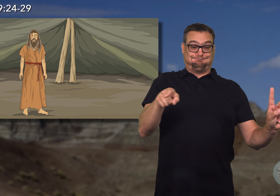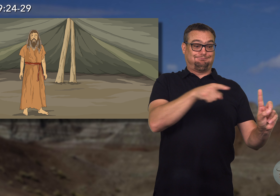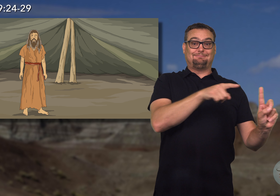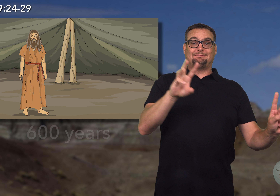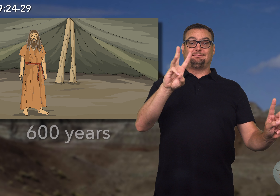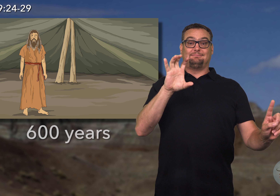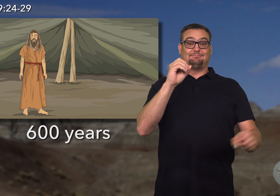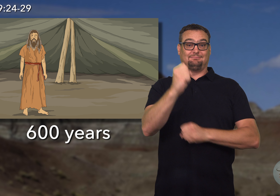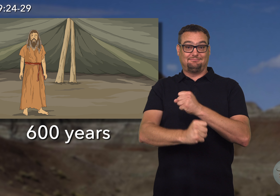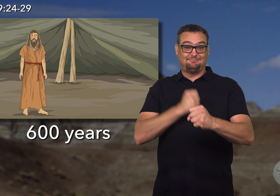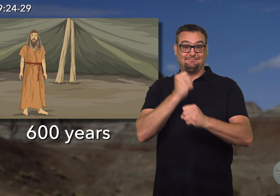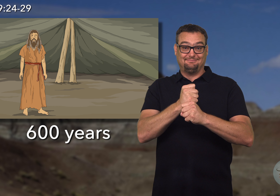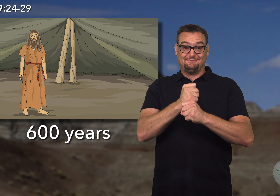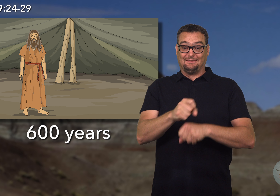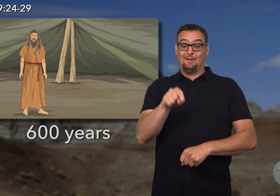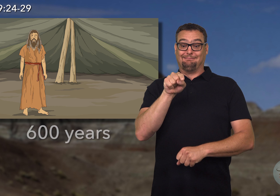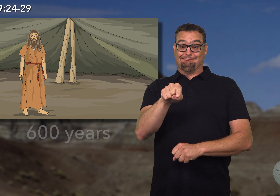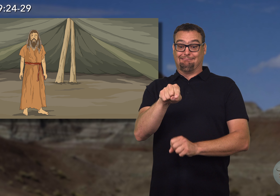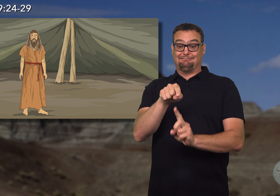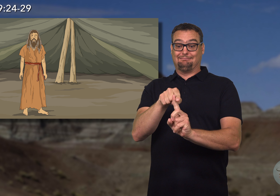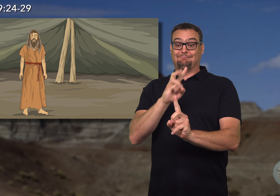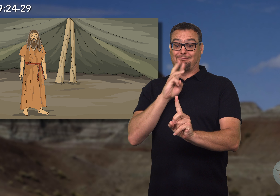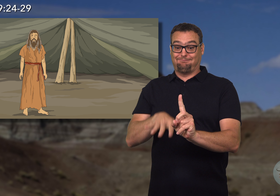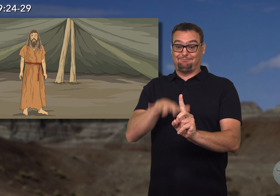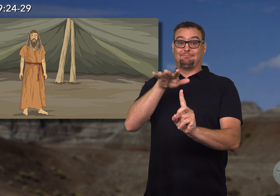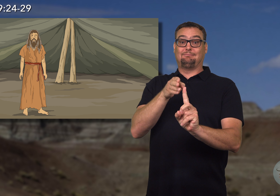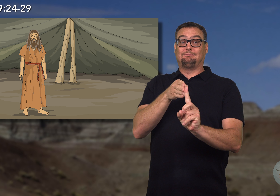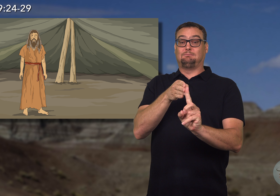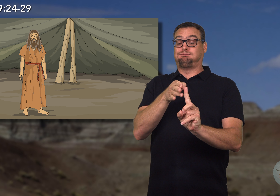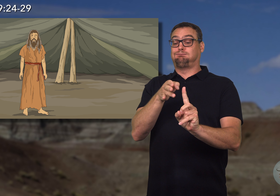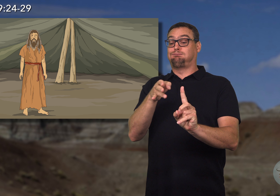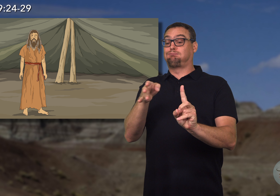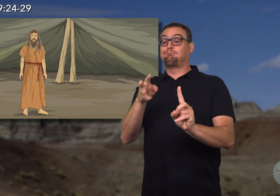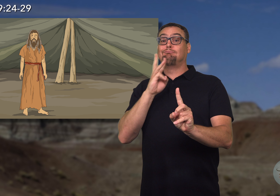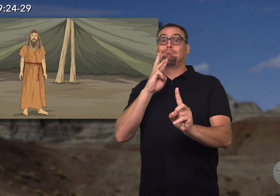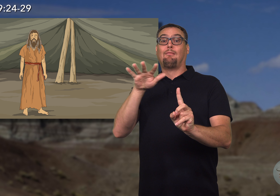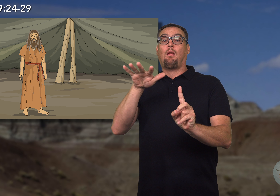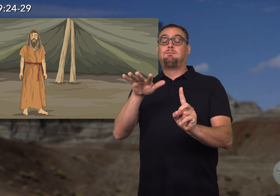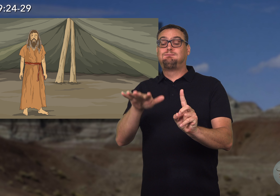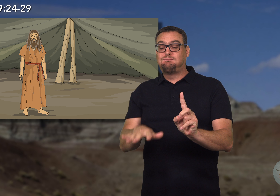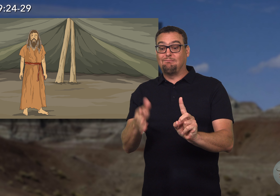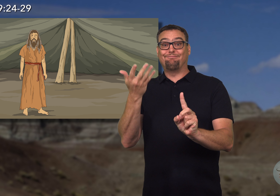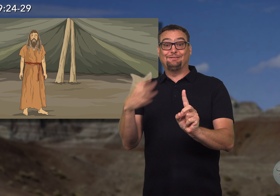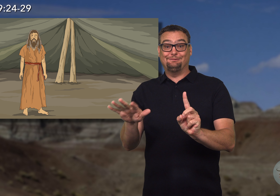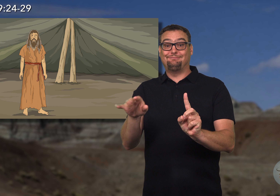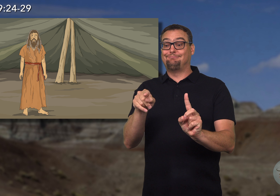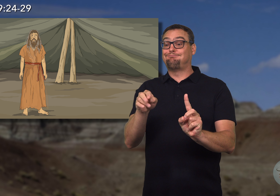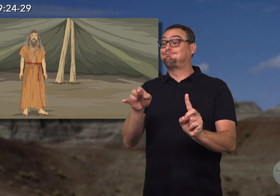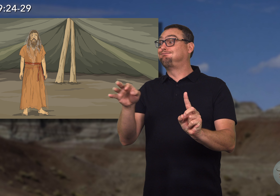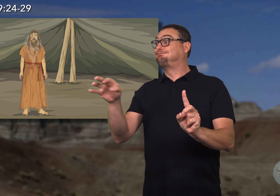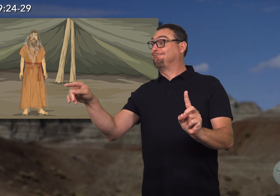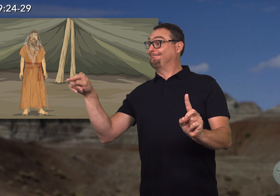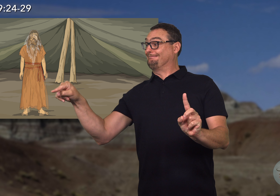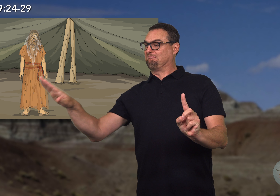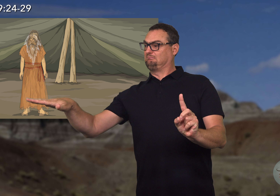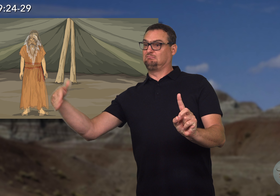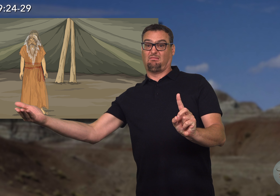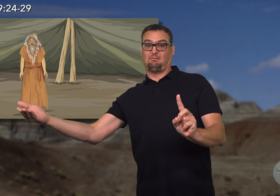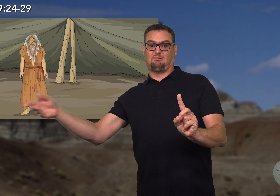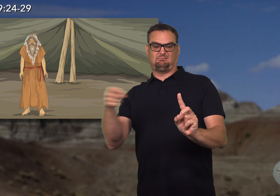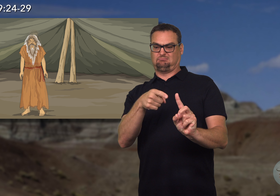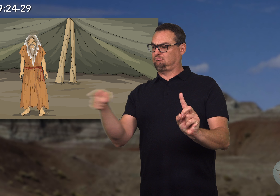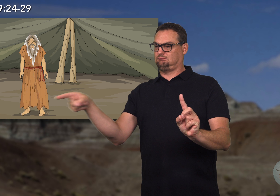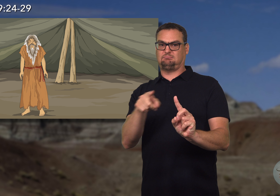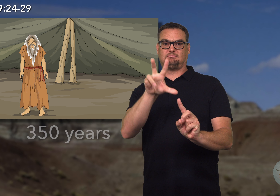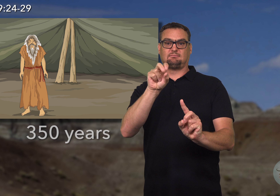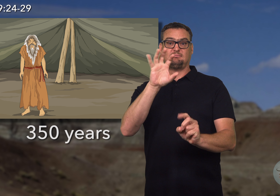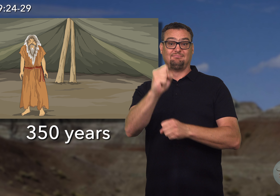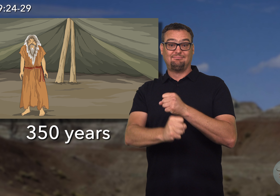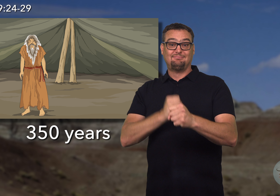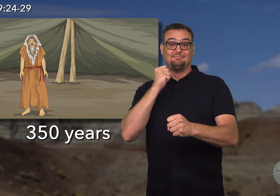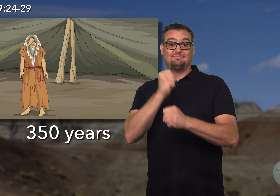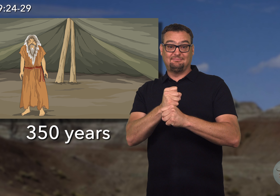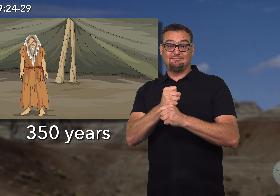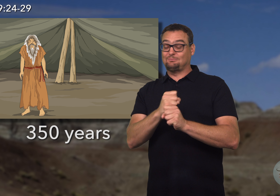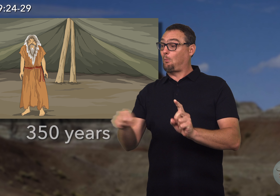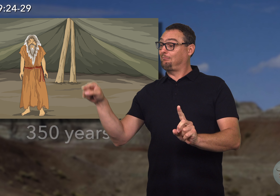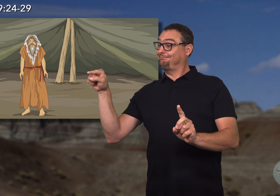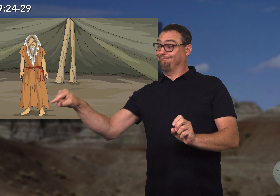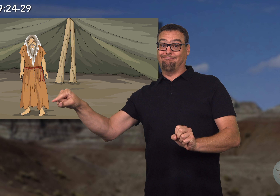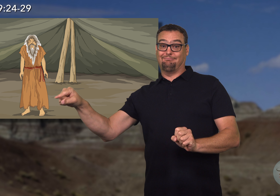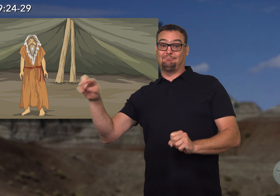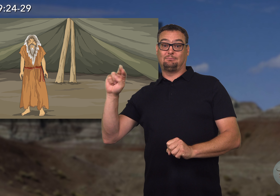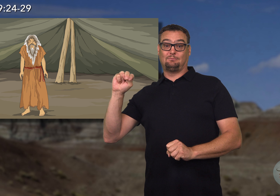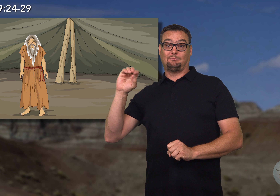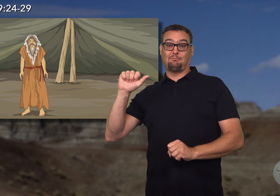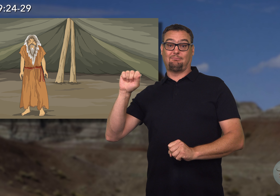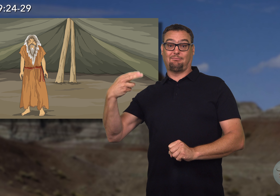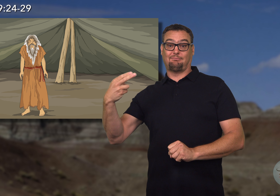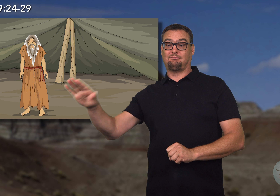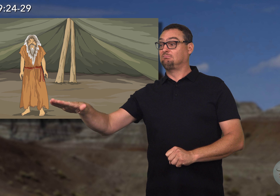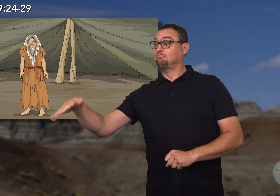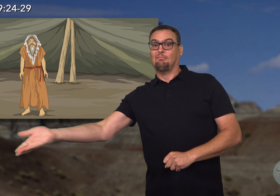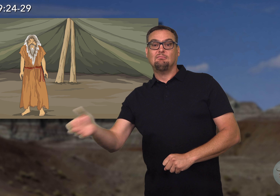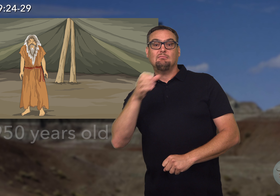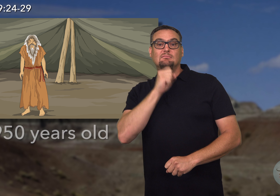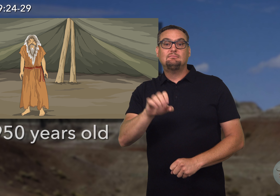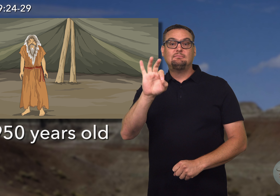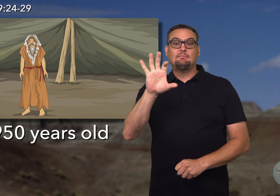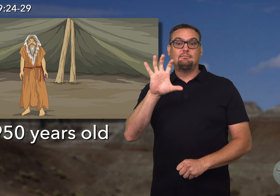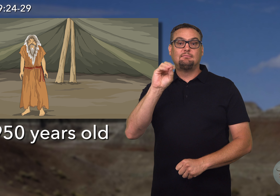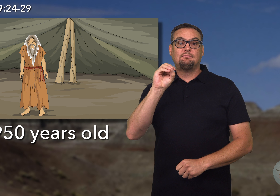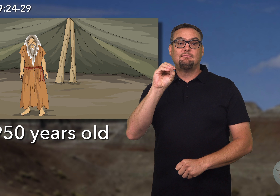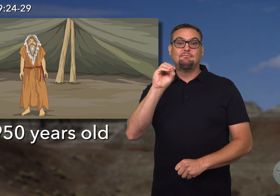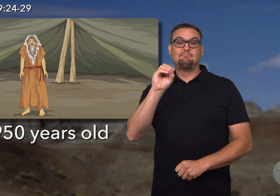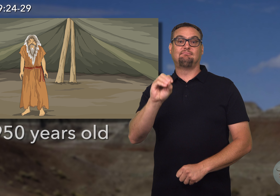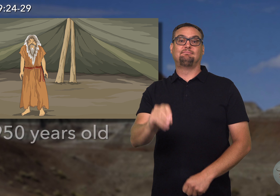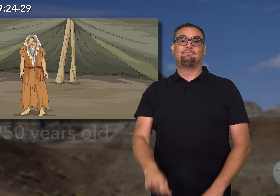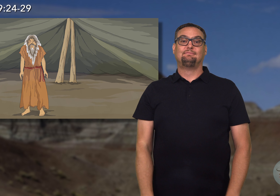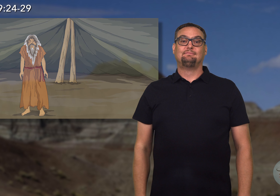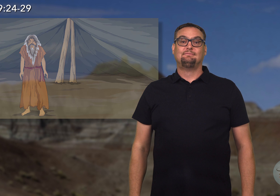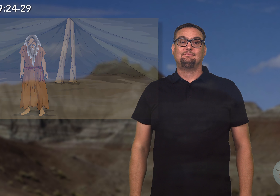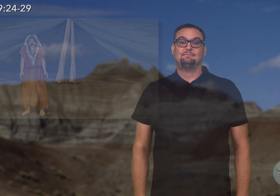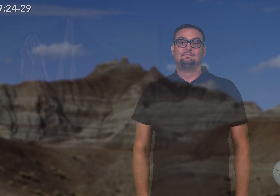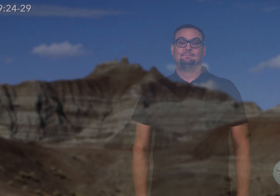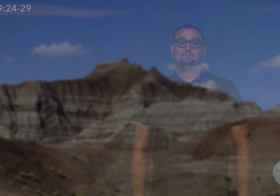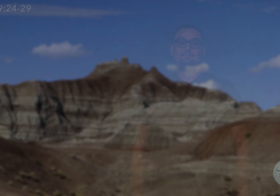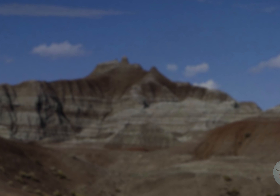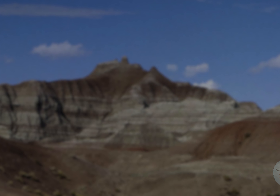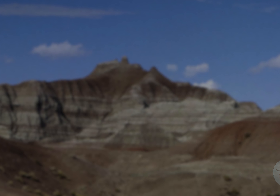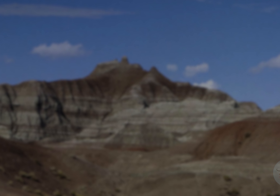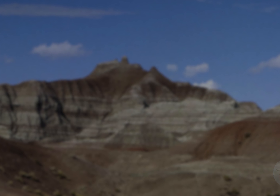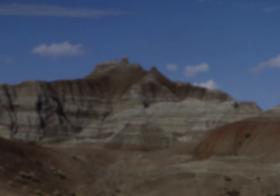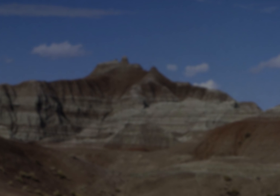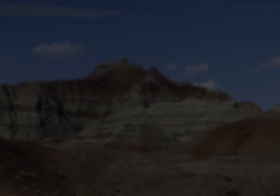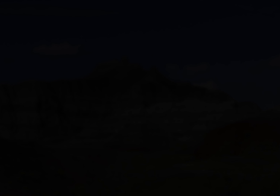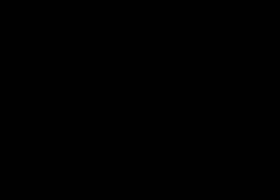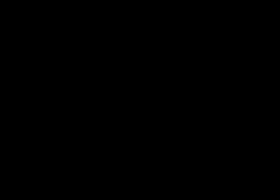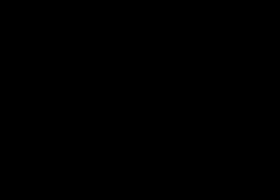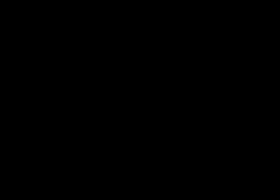So Noah lived a total of 950 years, and then he died.